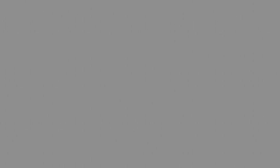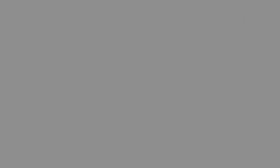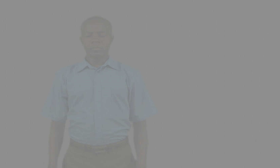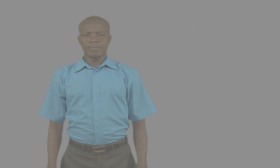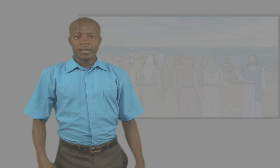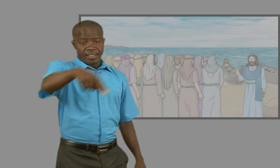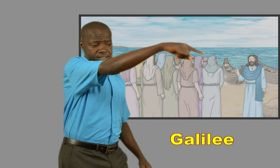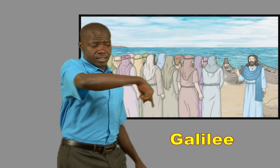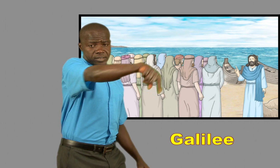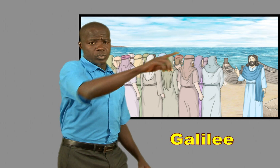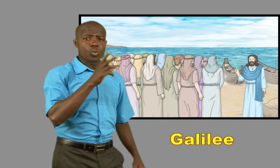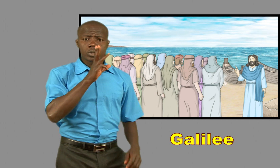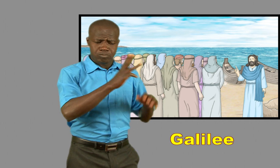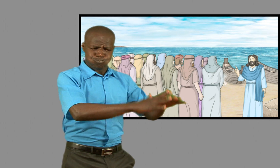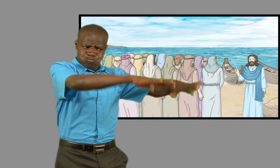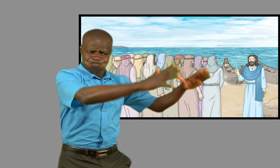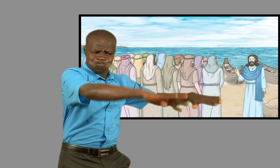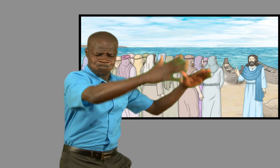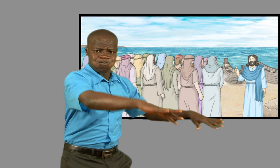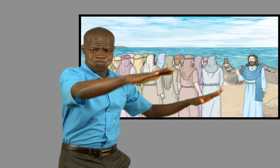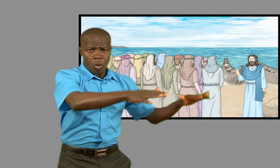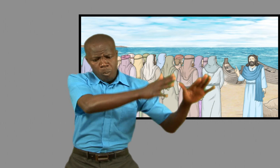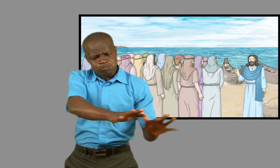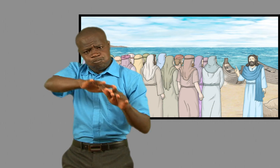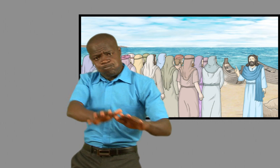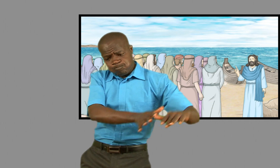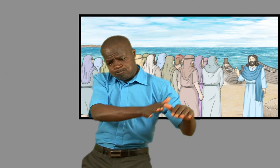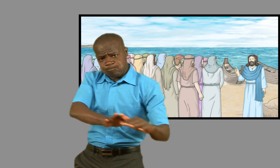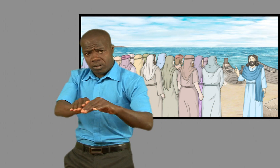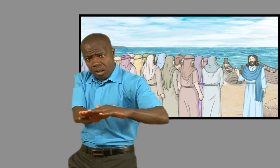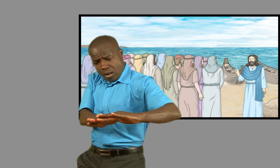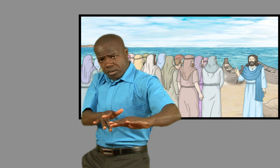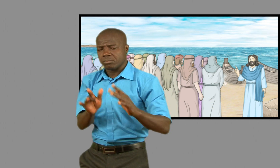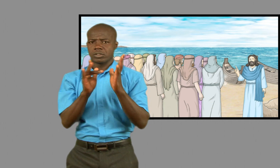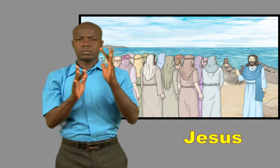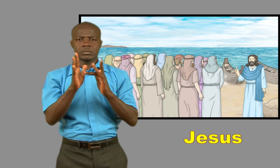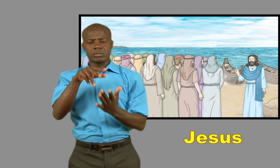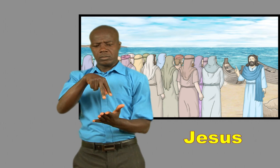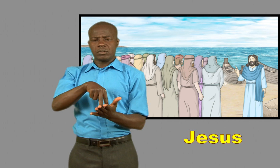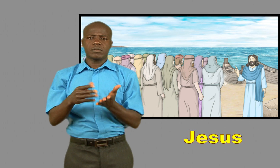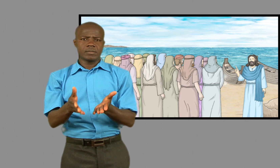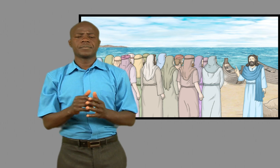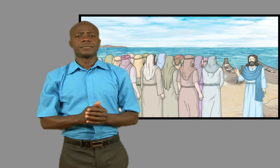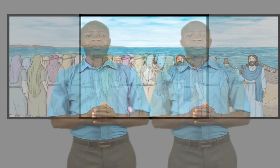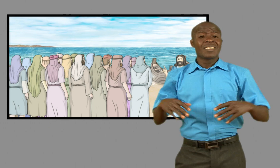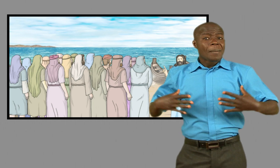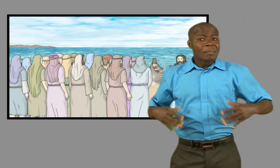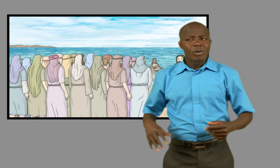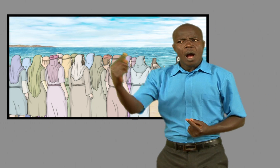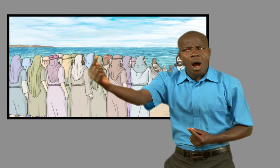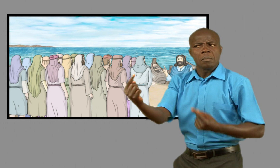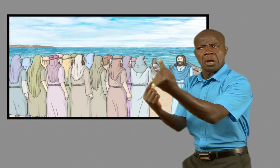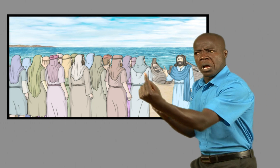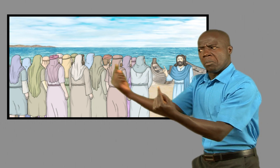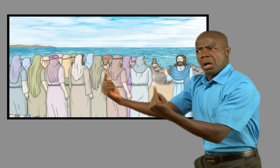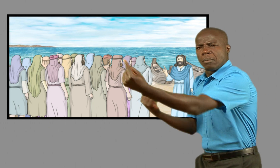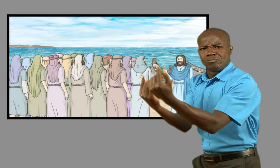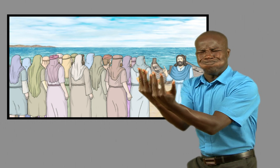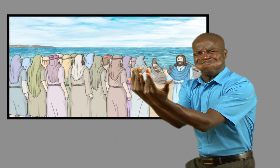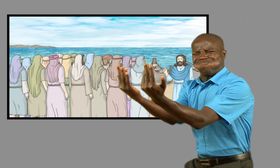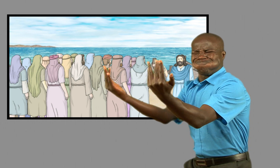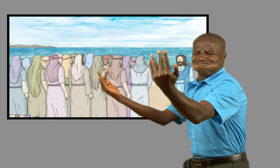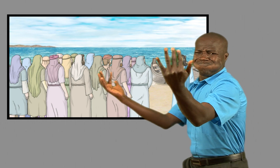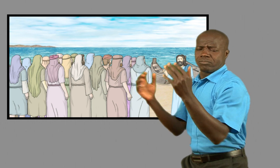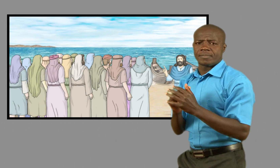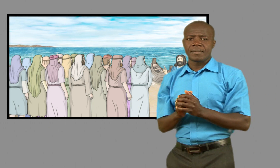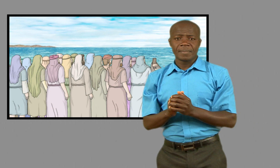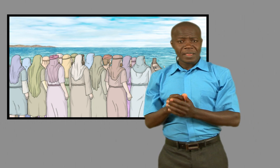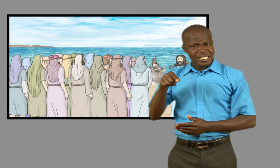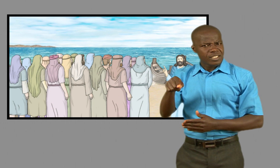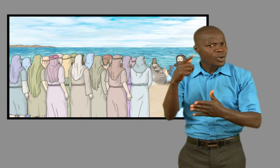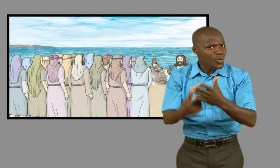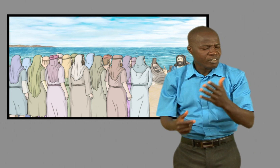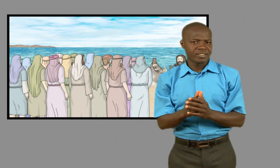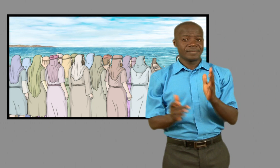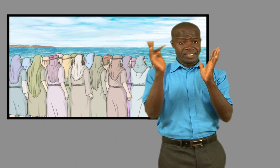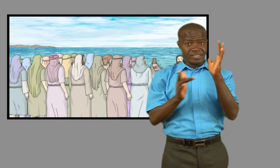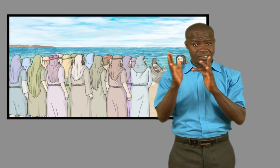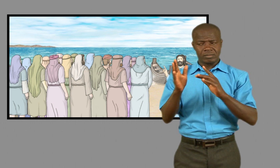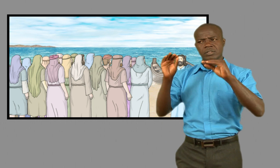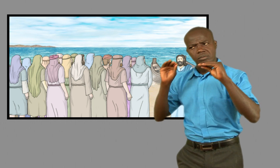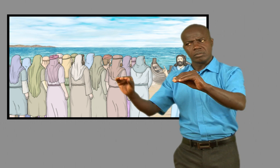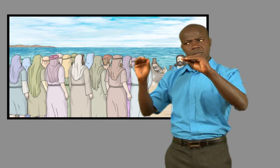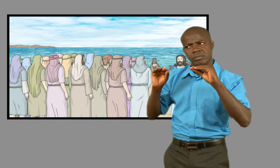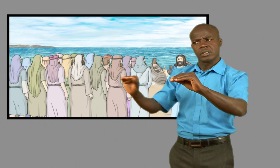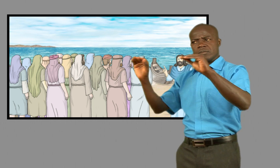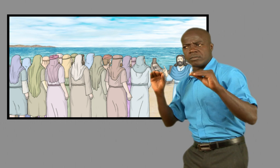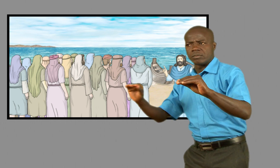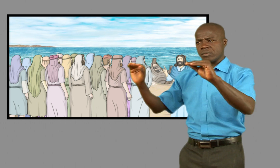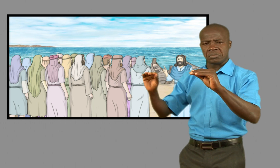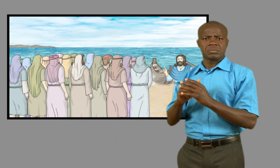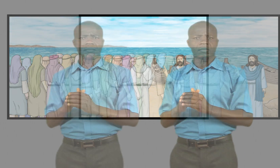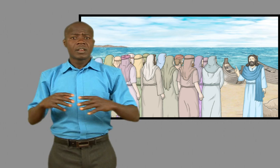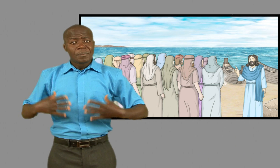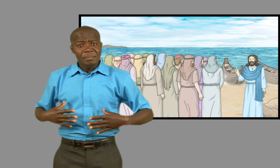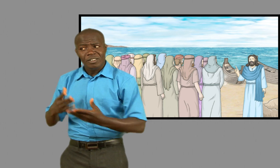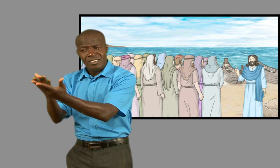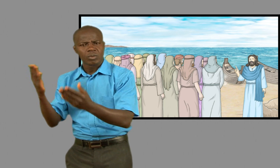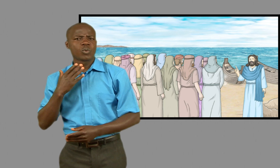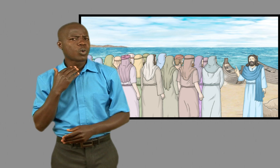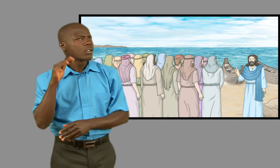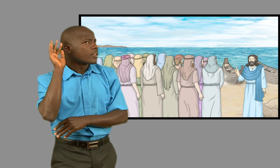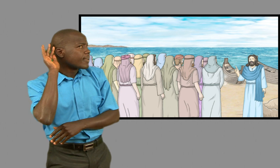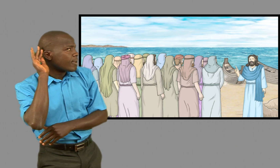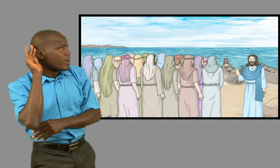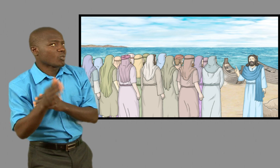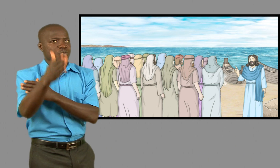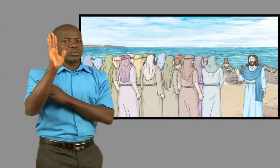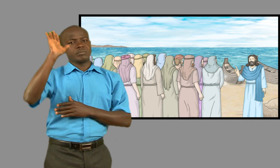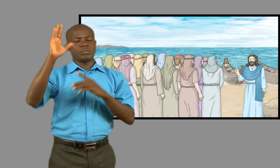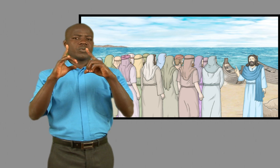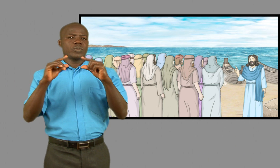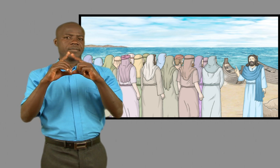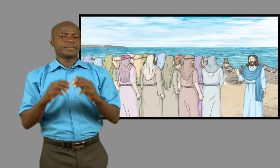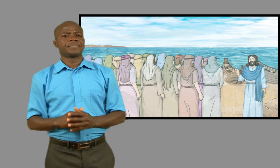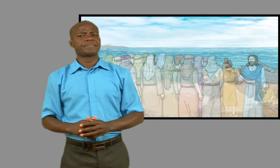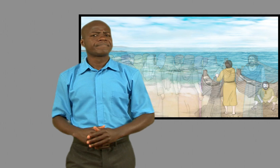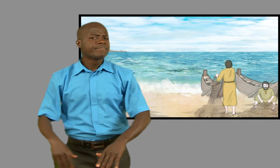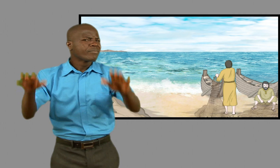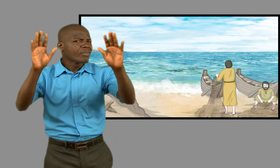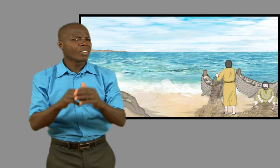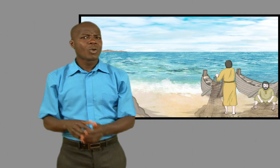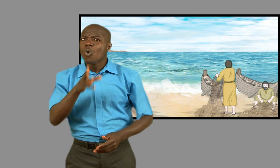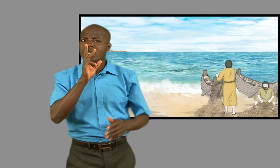On one occasion, while Jesus was standing by the Lake of Gennesaret with the crowd pressing in on Him to hear the word of God, He saw two boats at the edge of the lake.